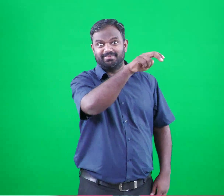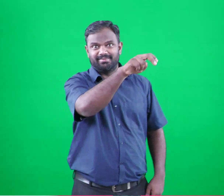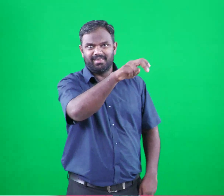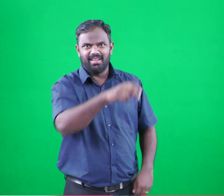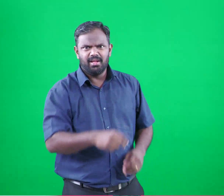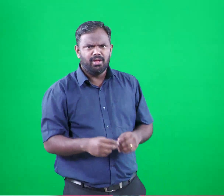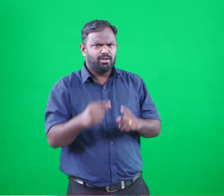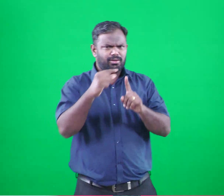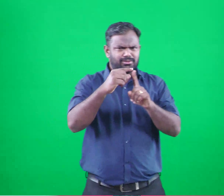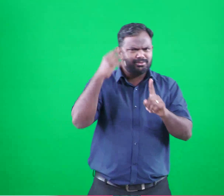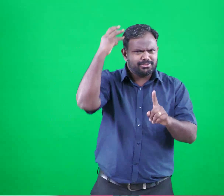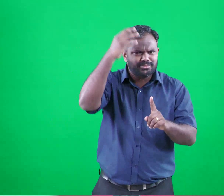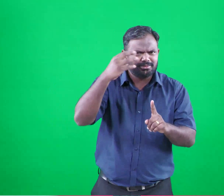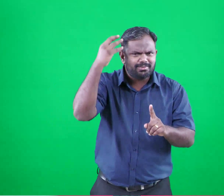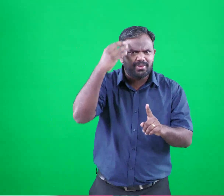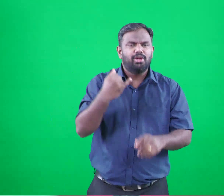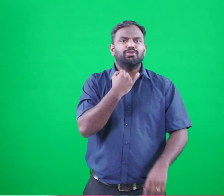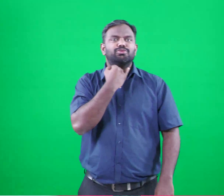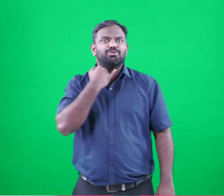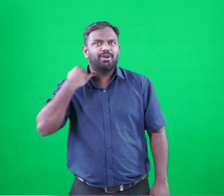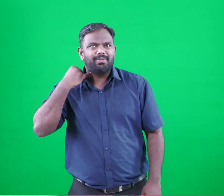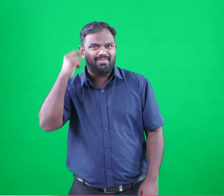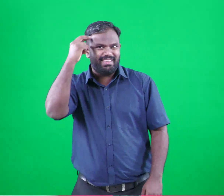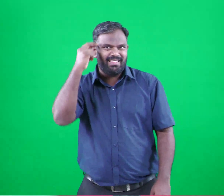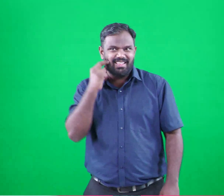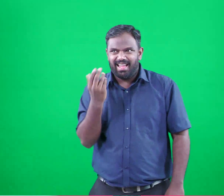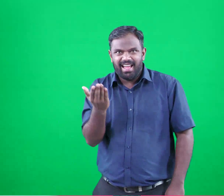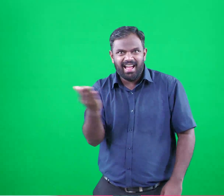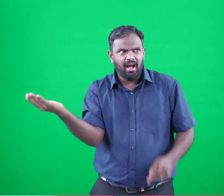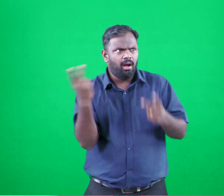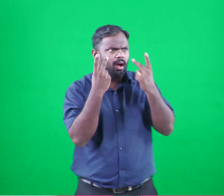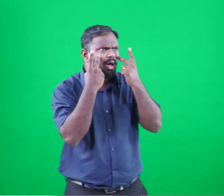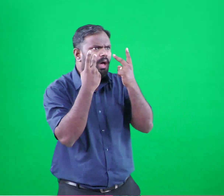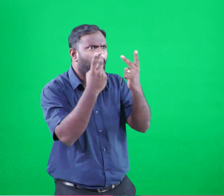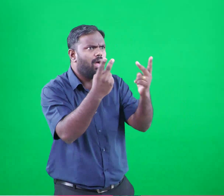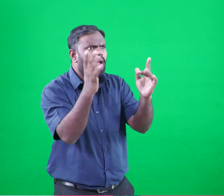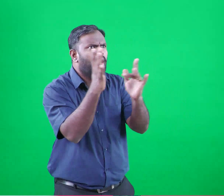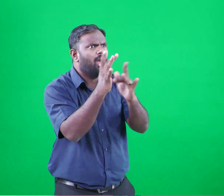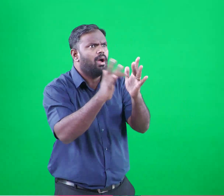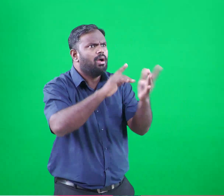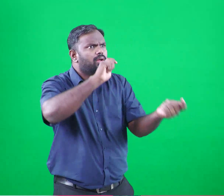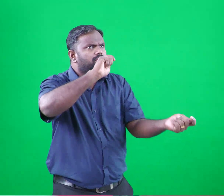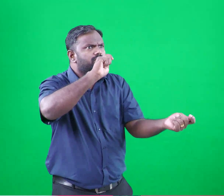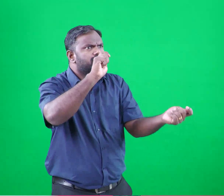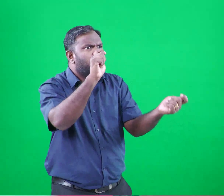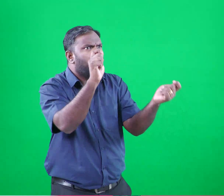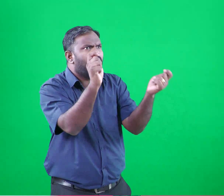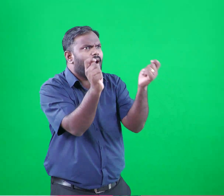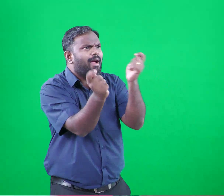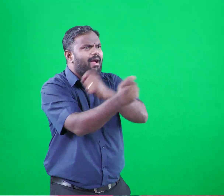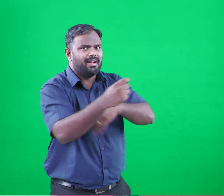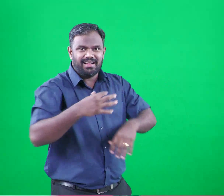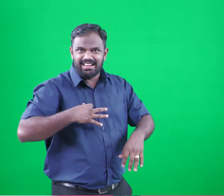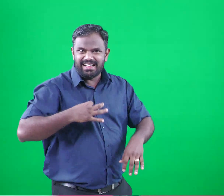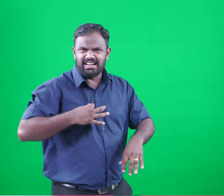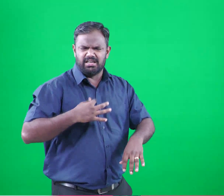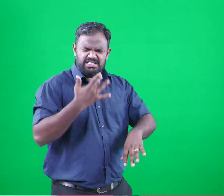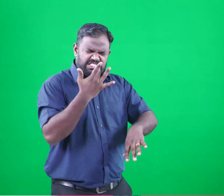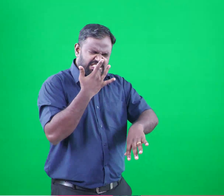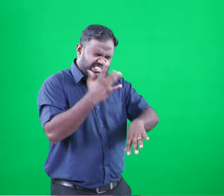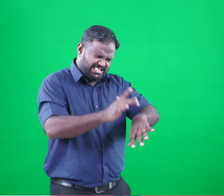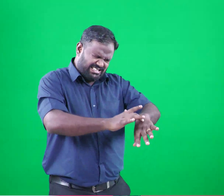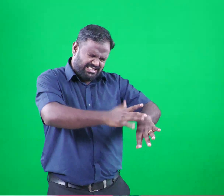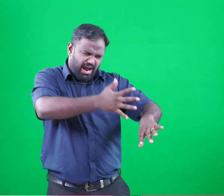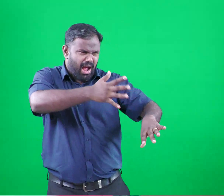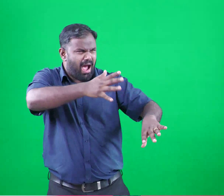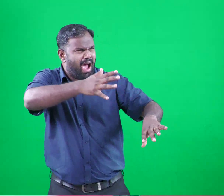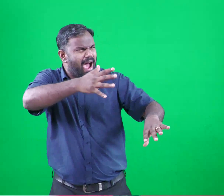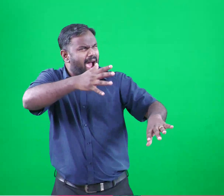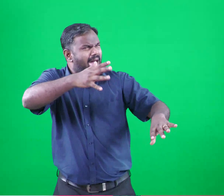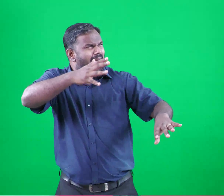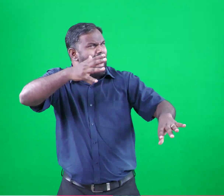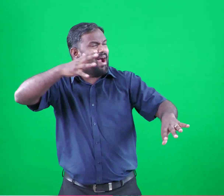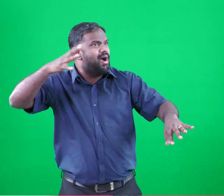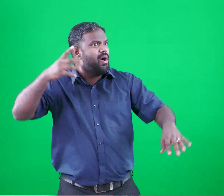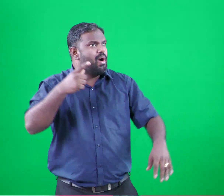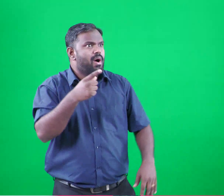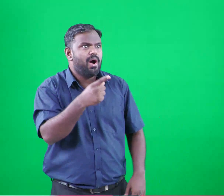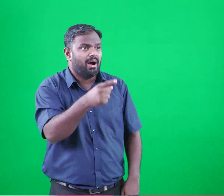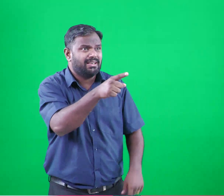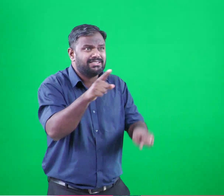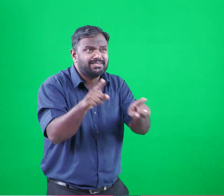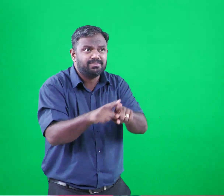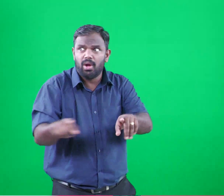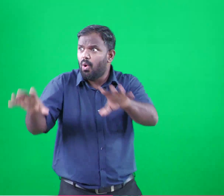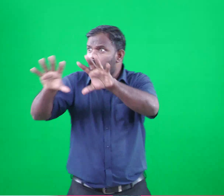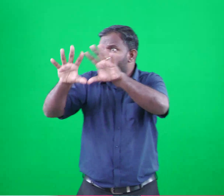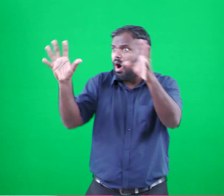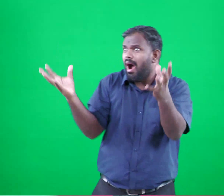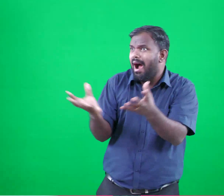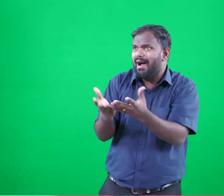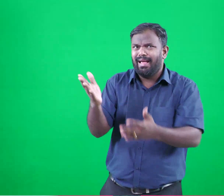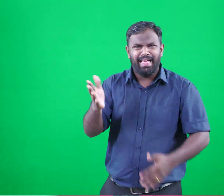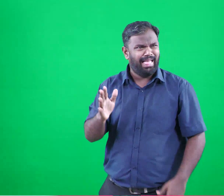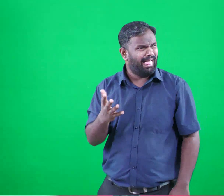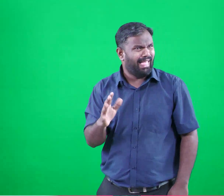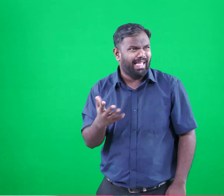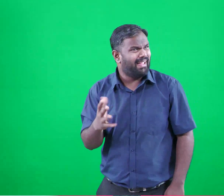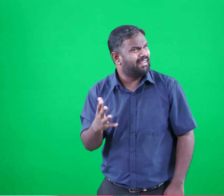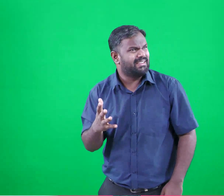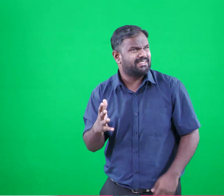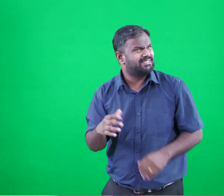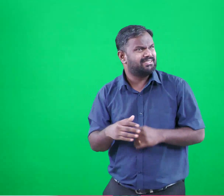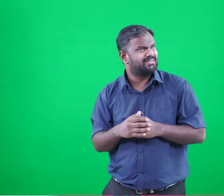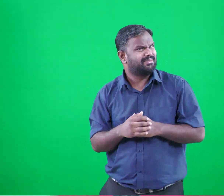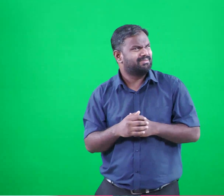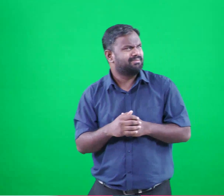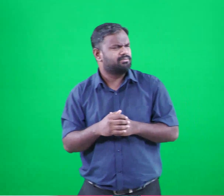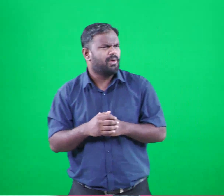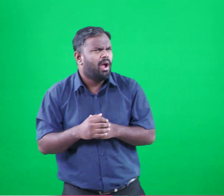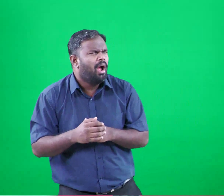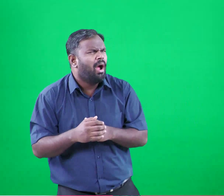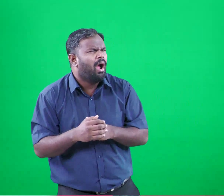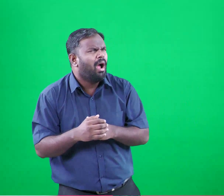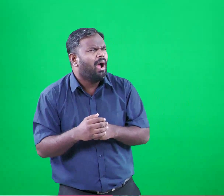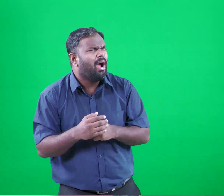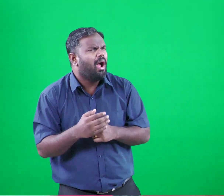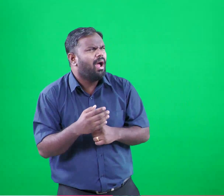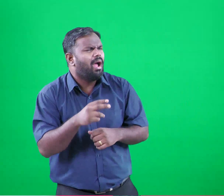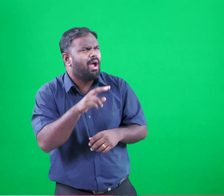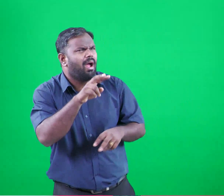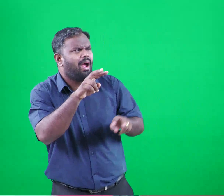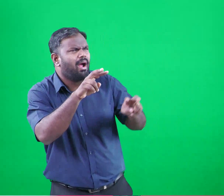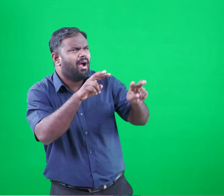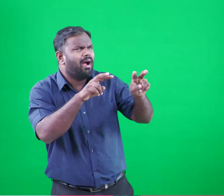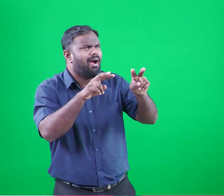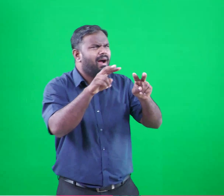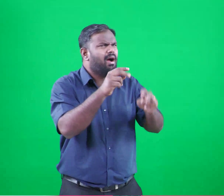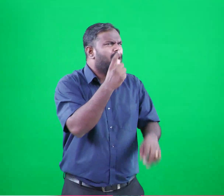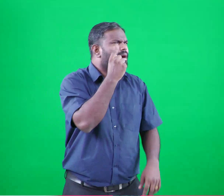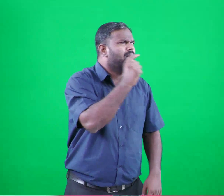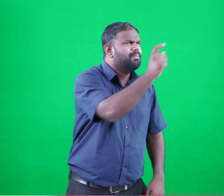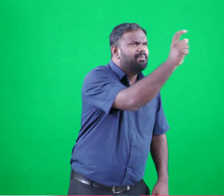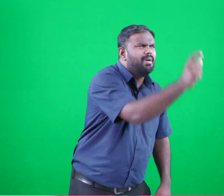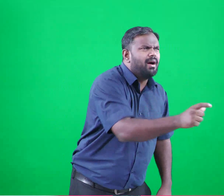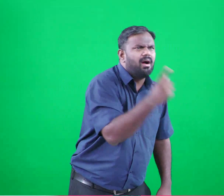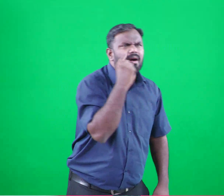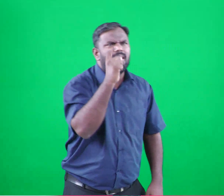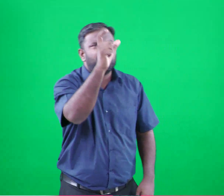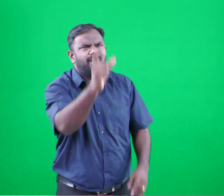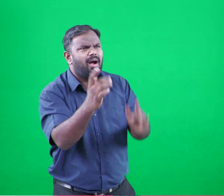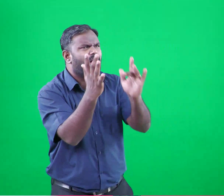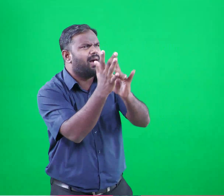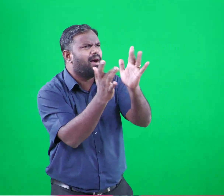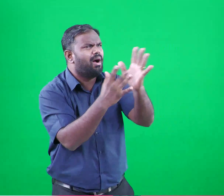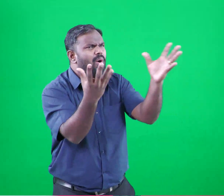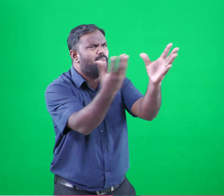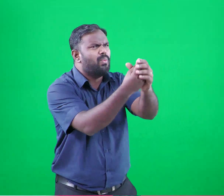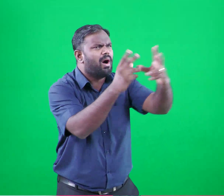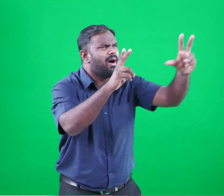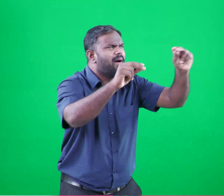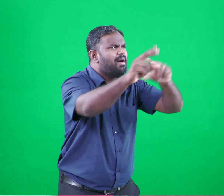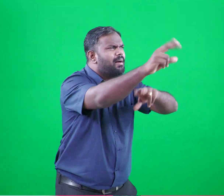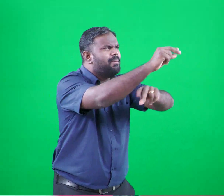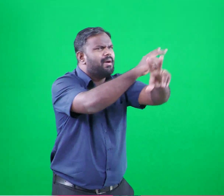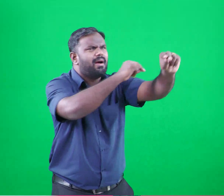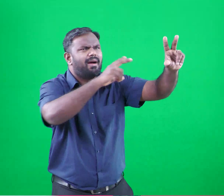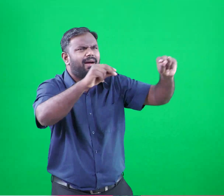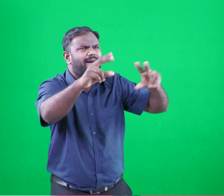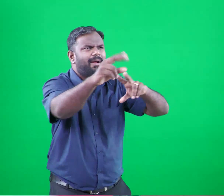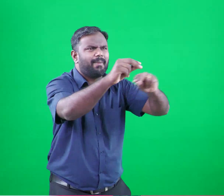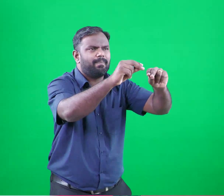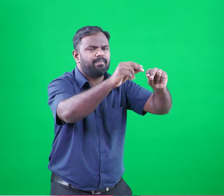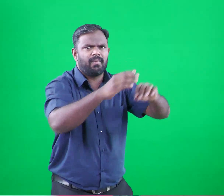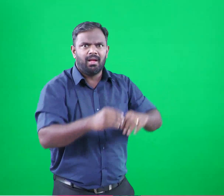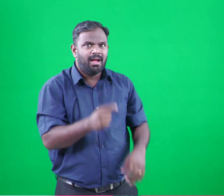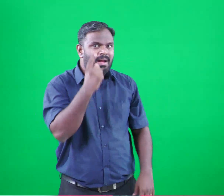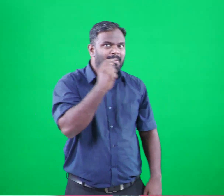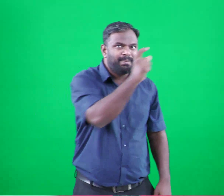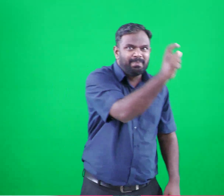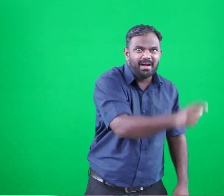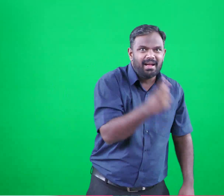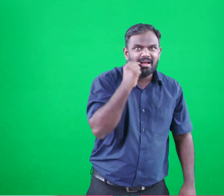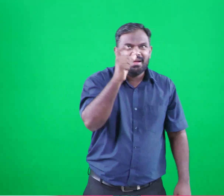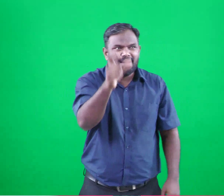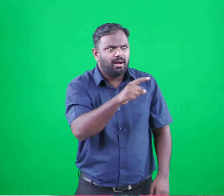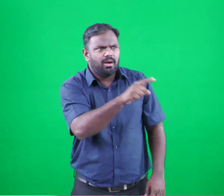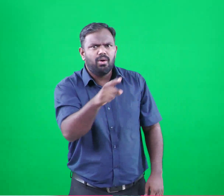His clothes became radiantly white, brighter than any launderer on earth could bleach them.